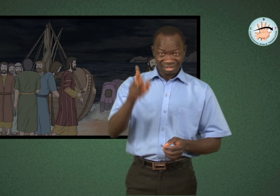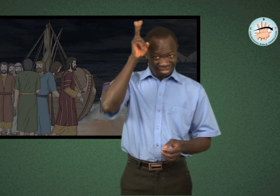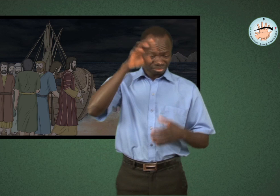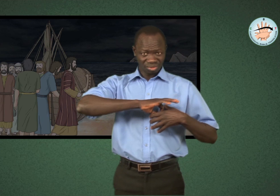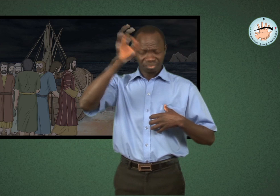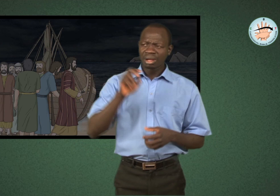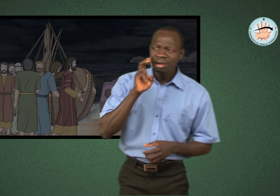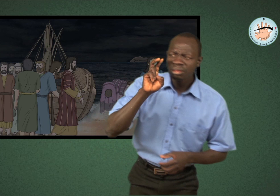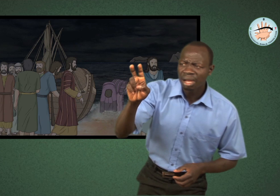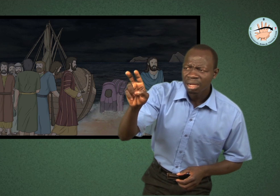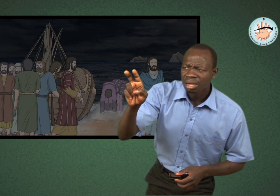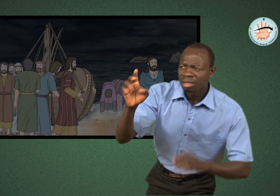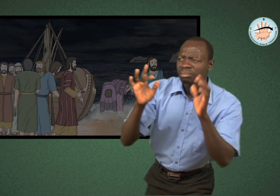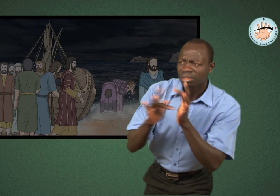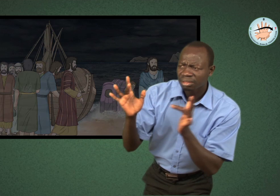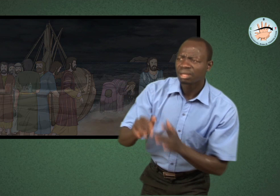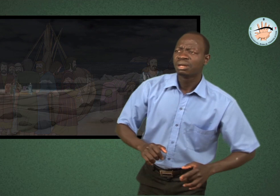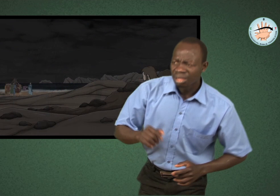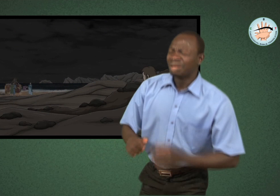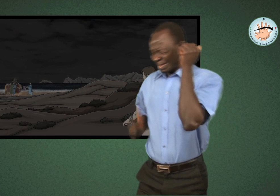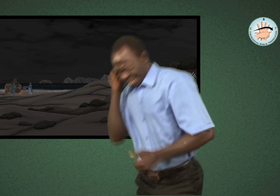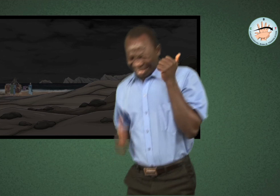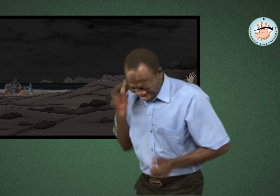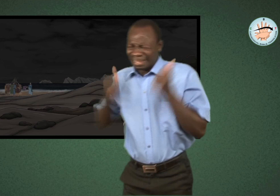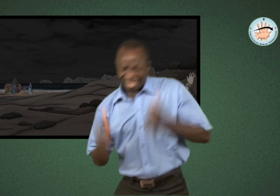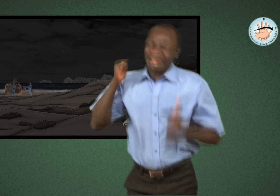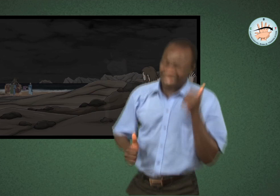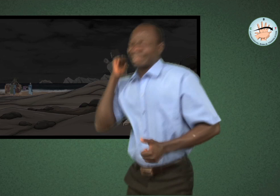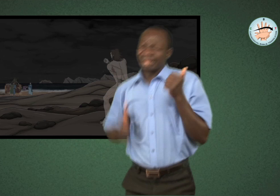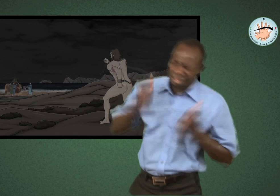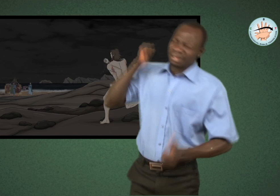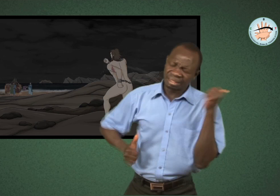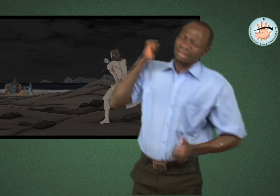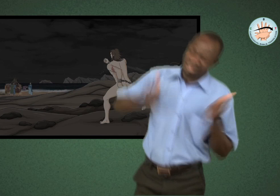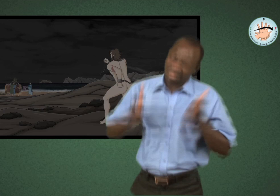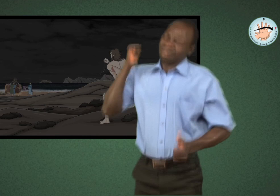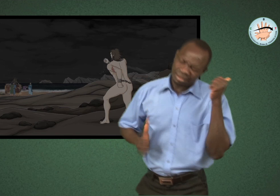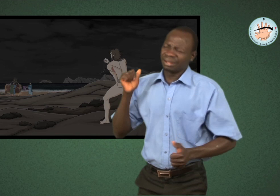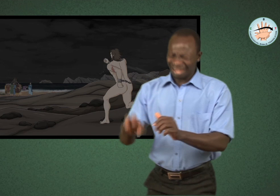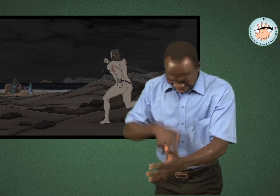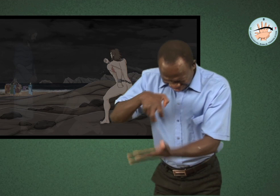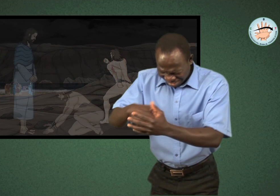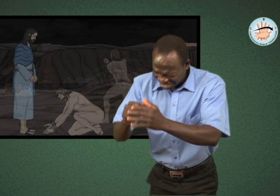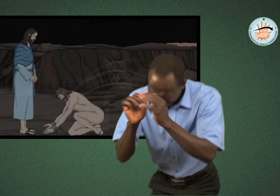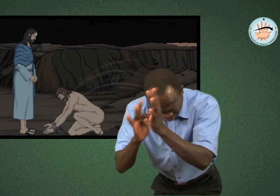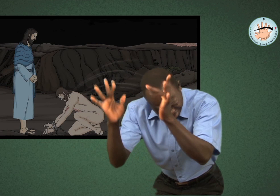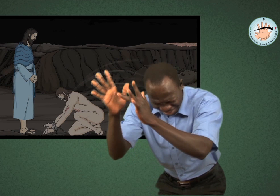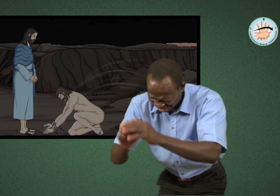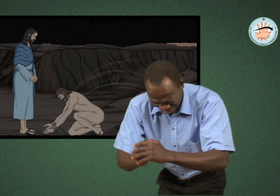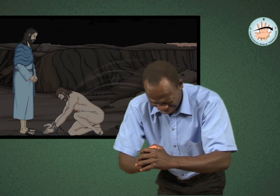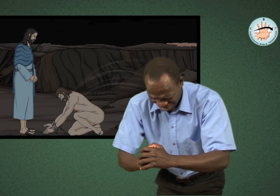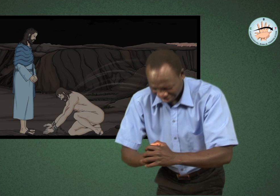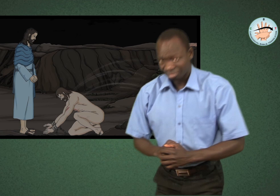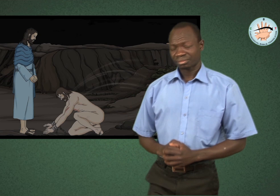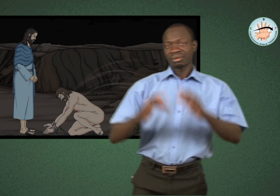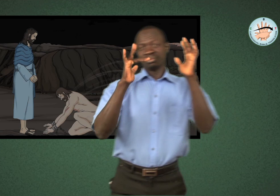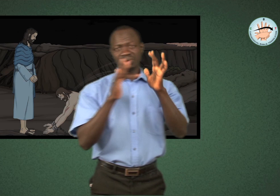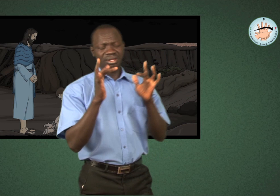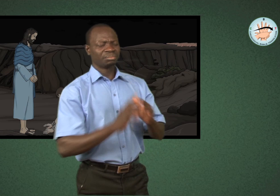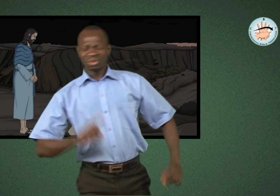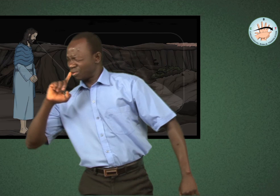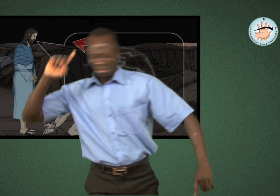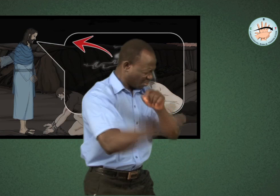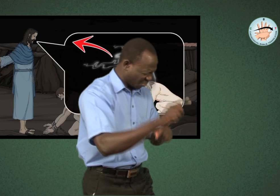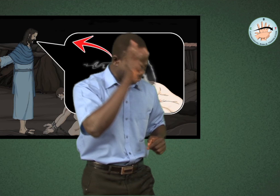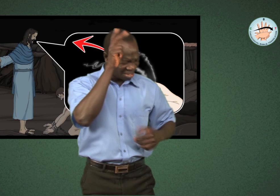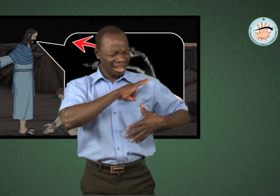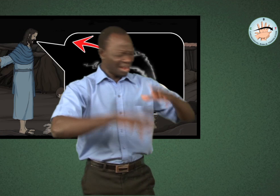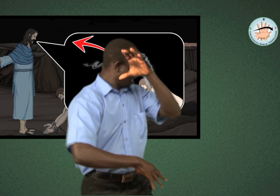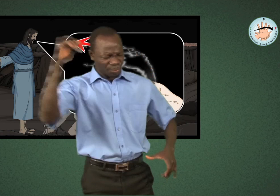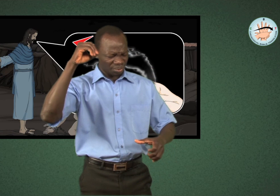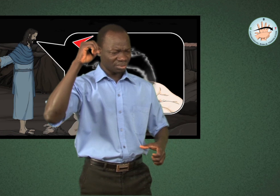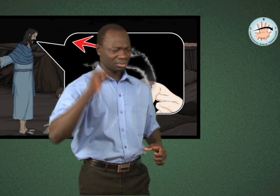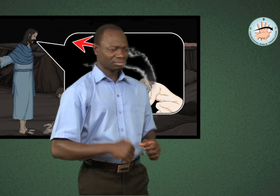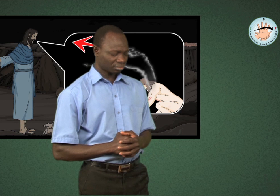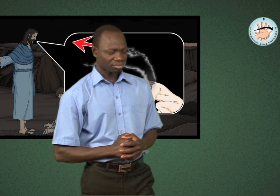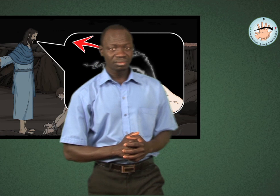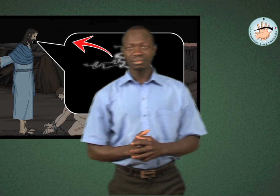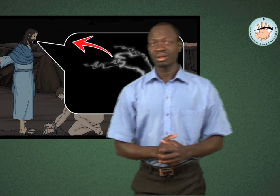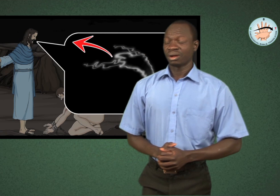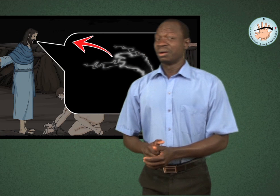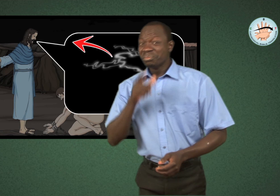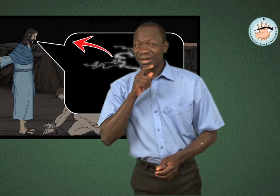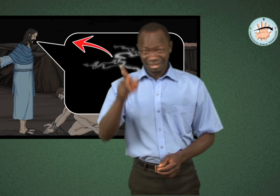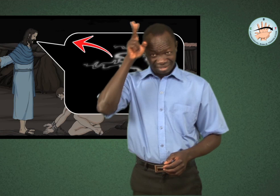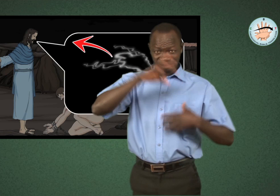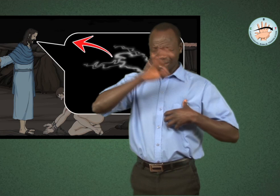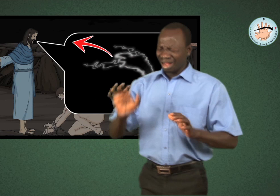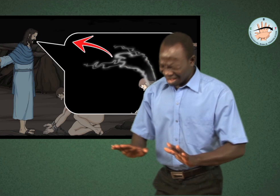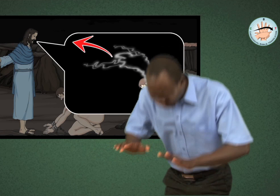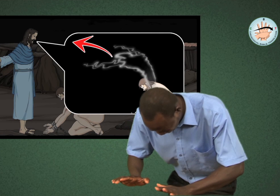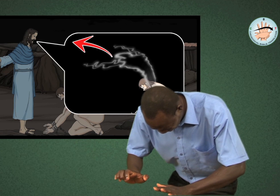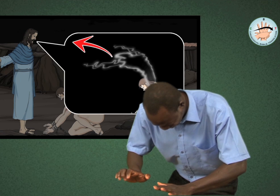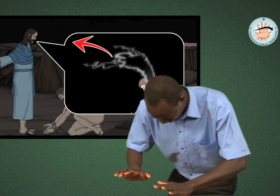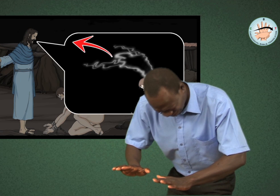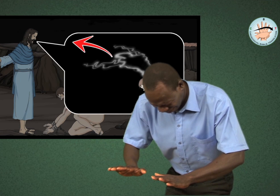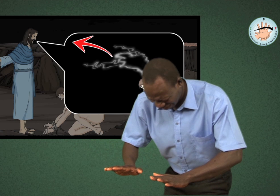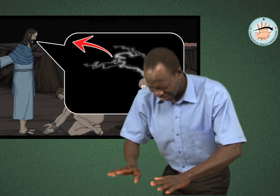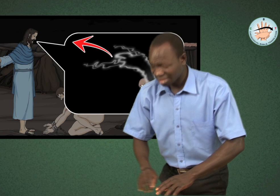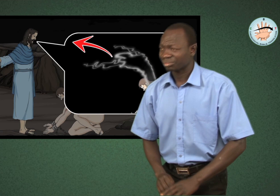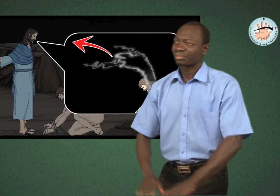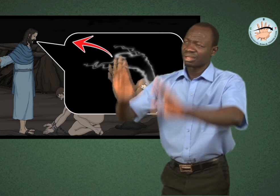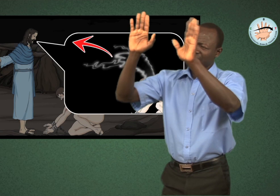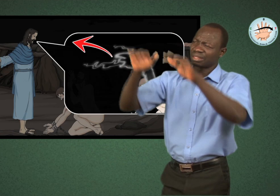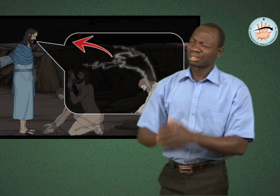And he shouted in a loud voice, “What do You want with me, Jesus, Son of the Most High God?